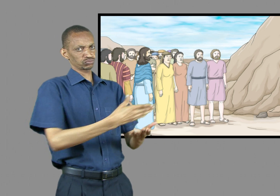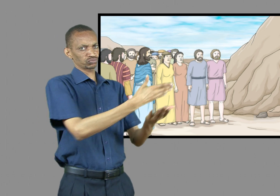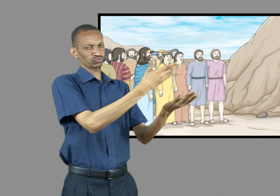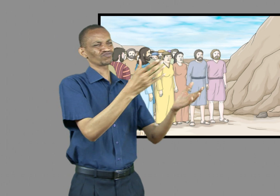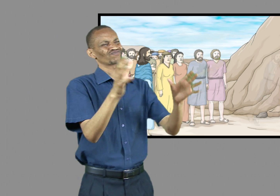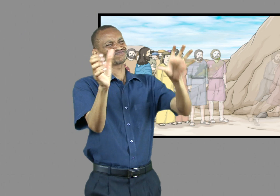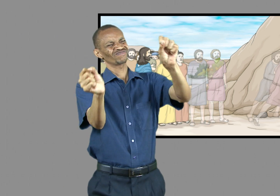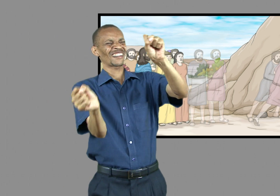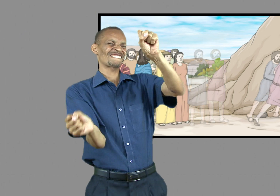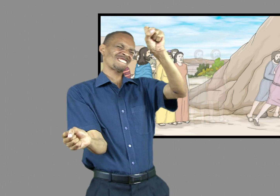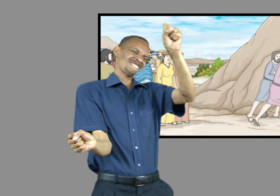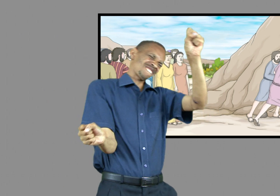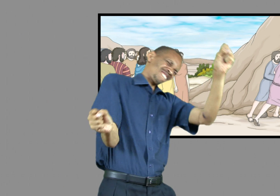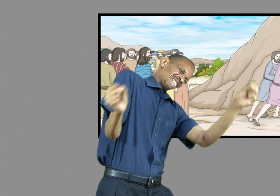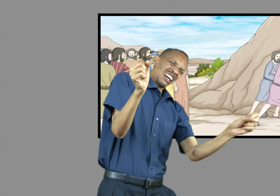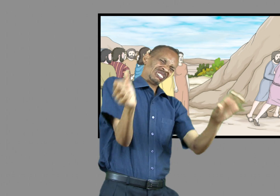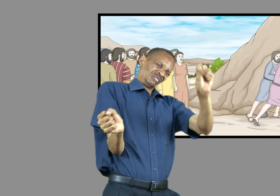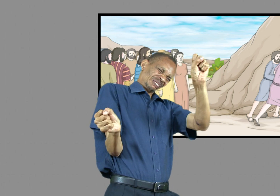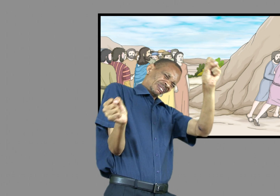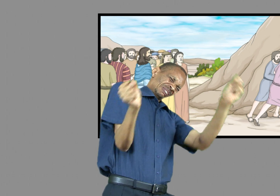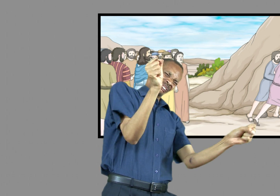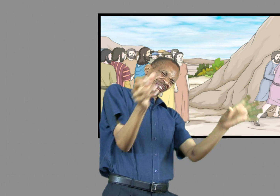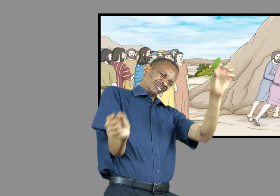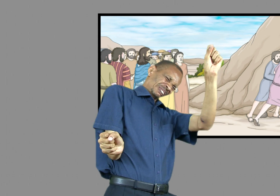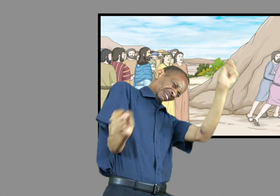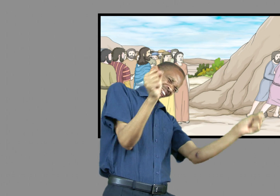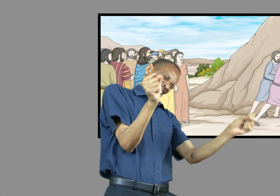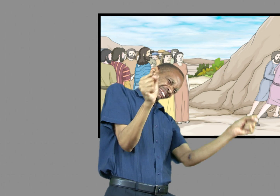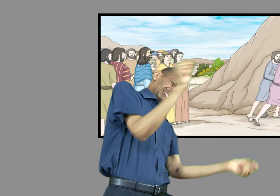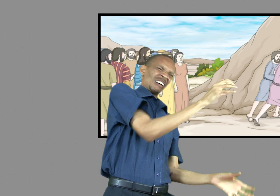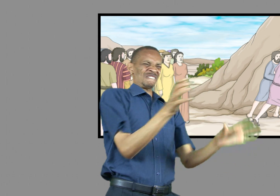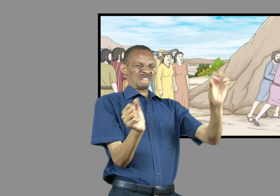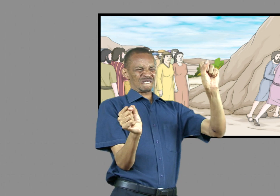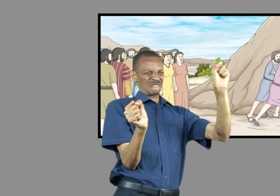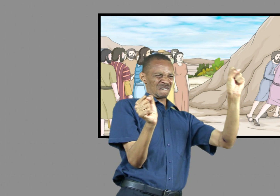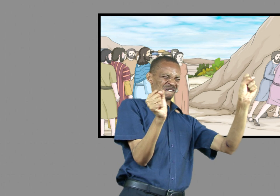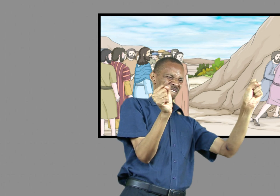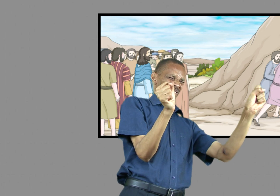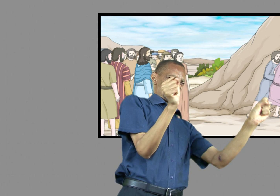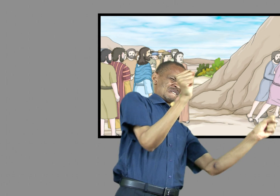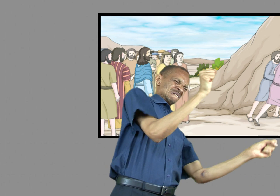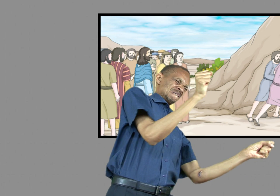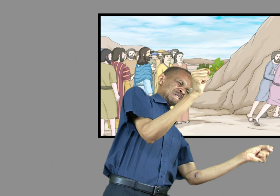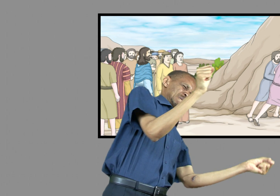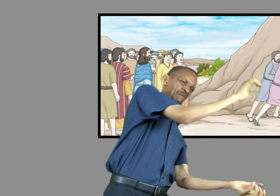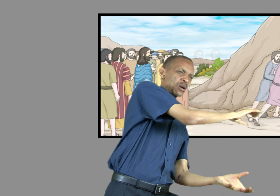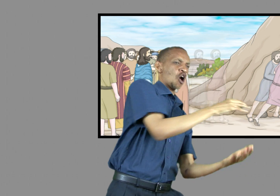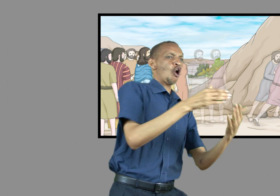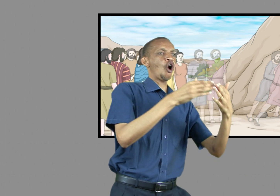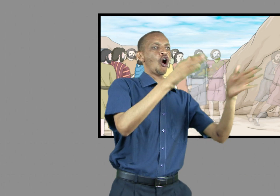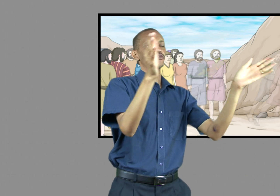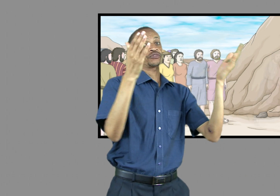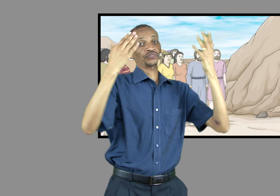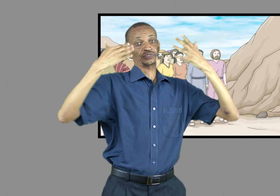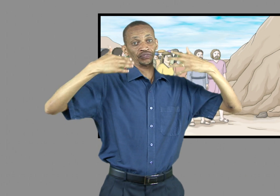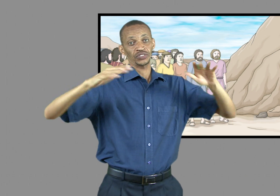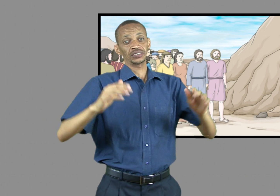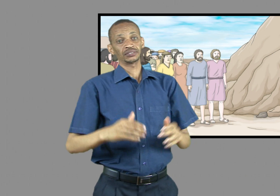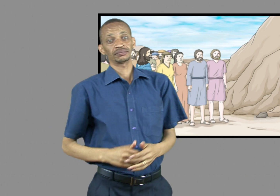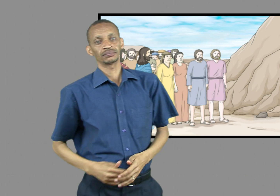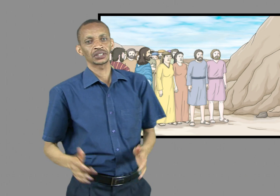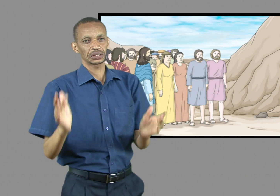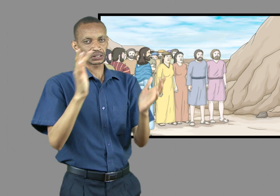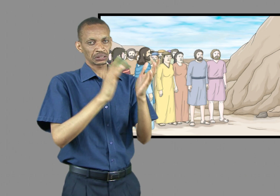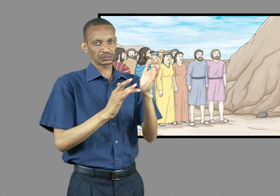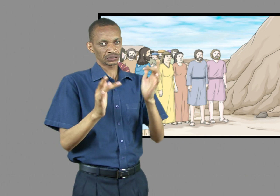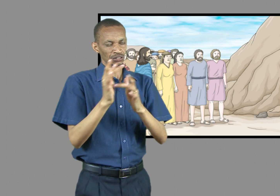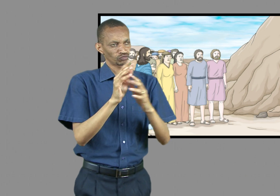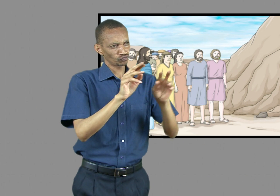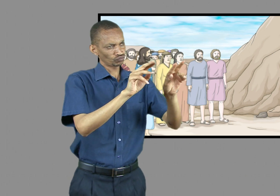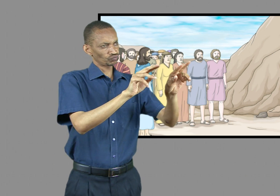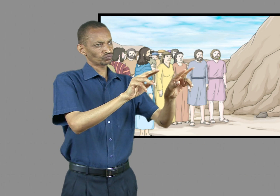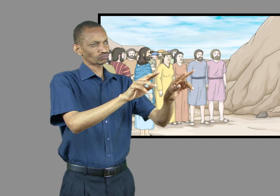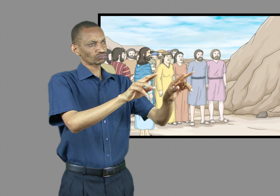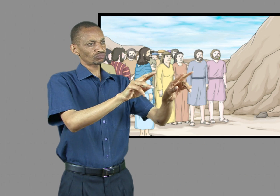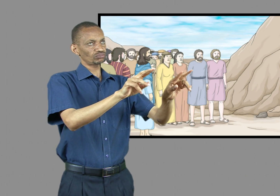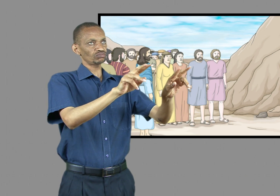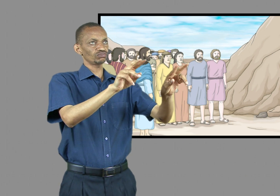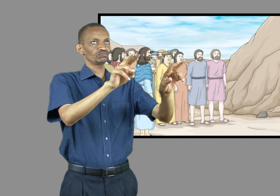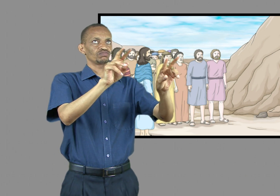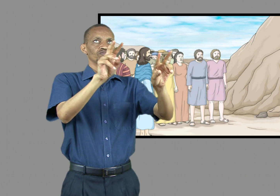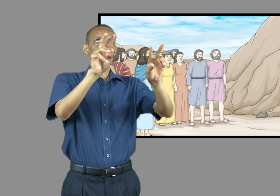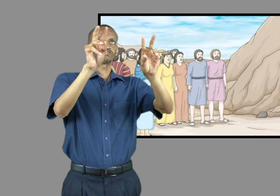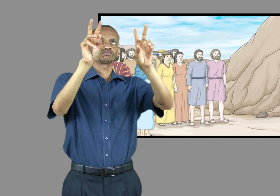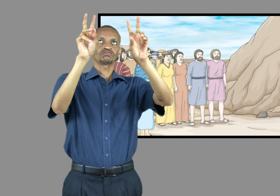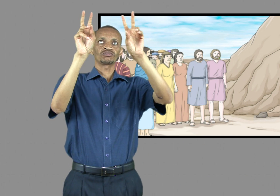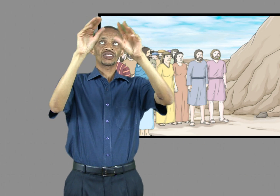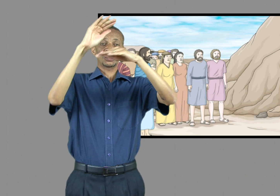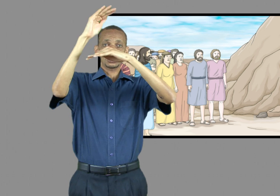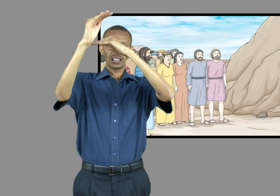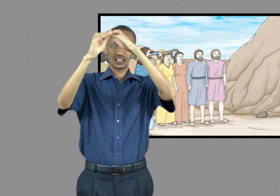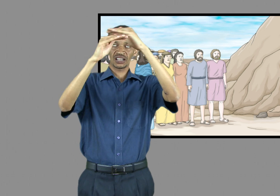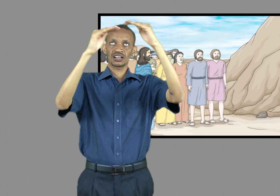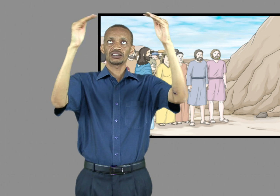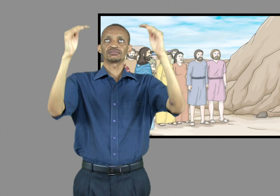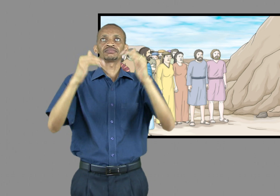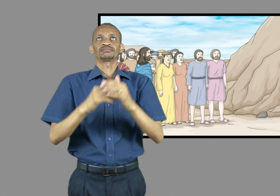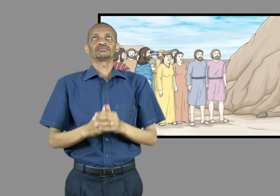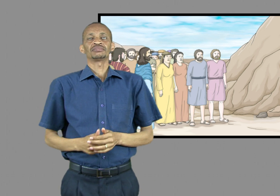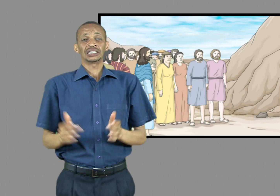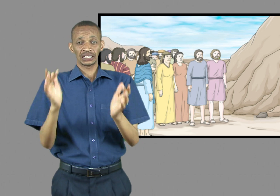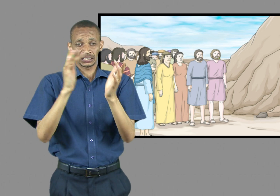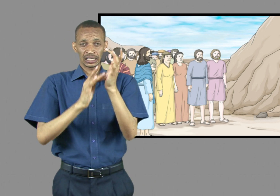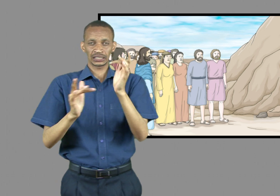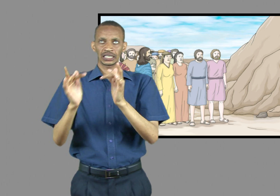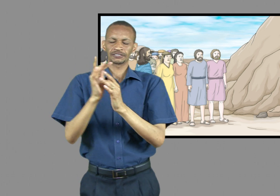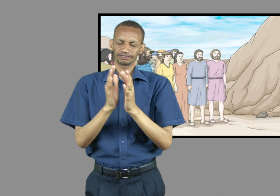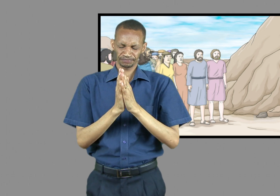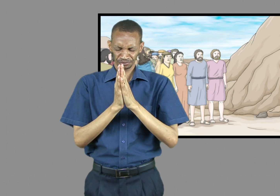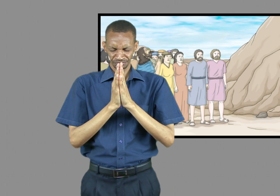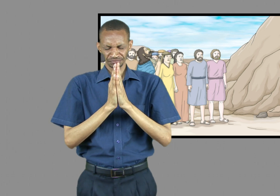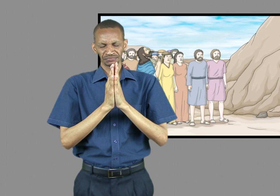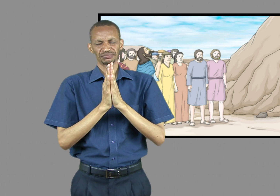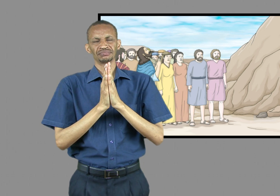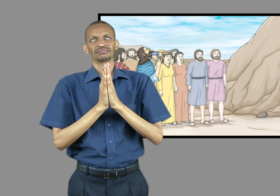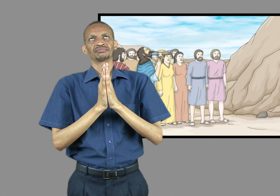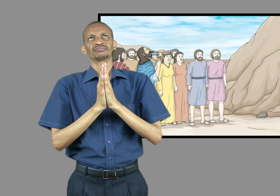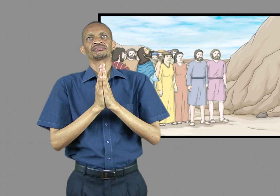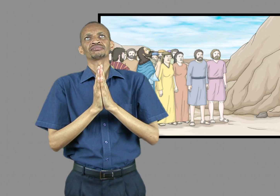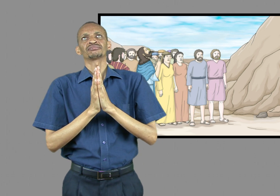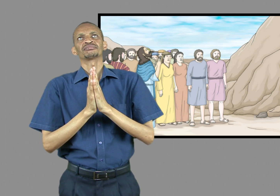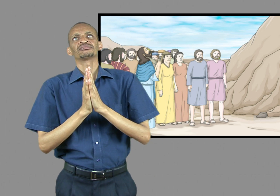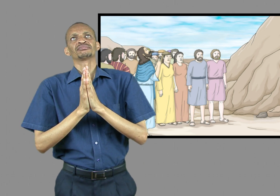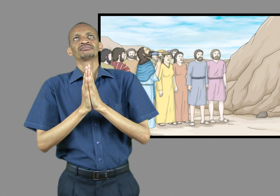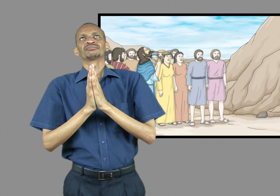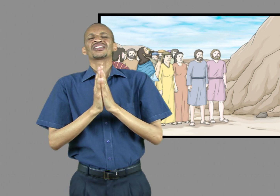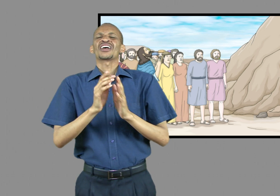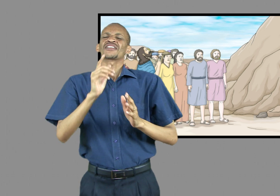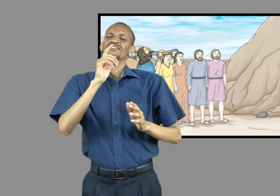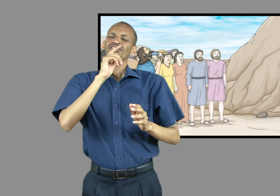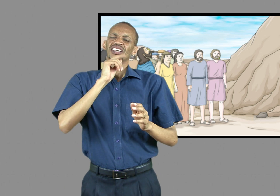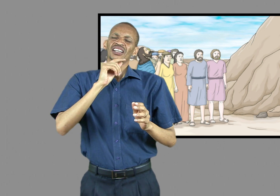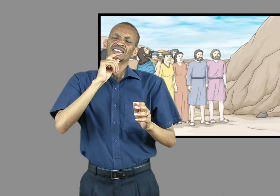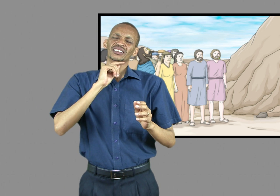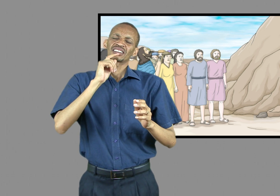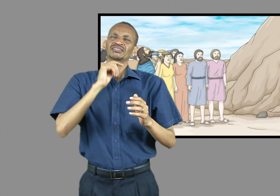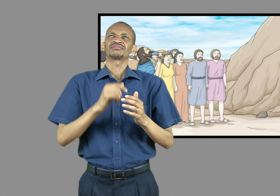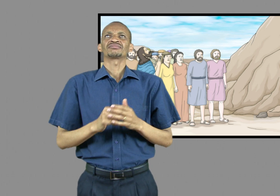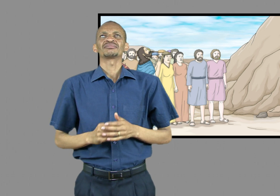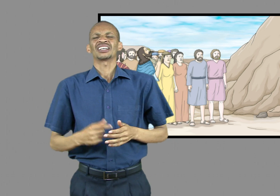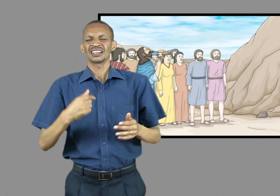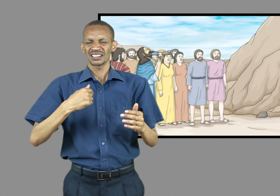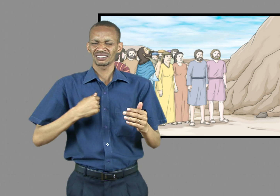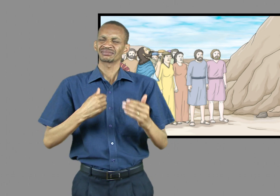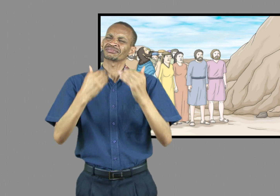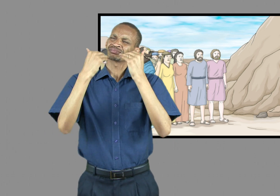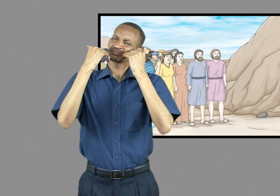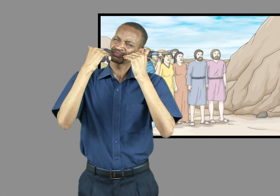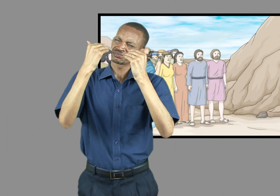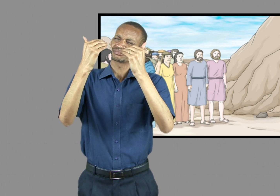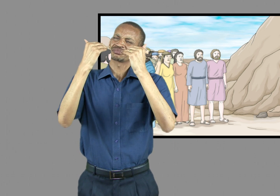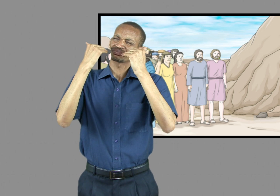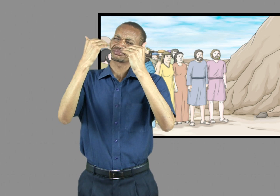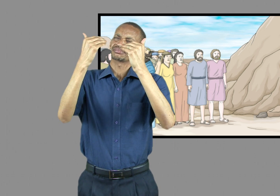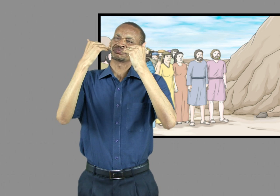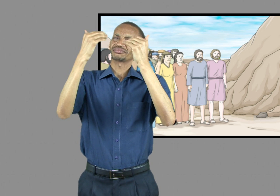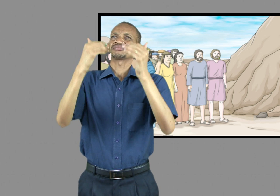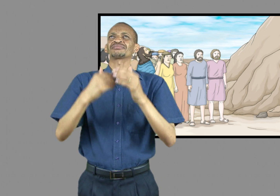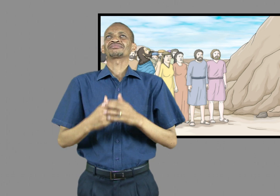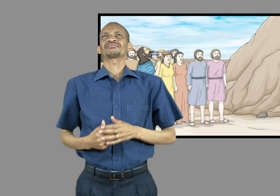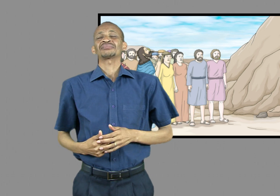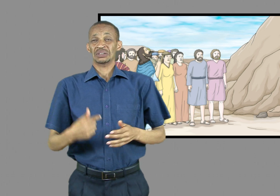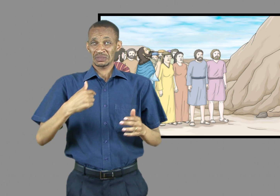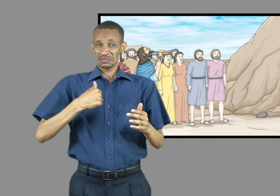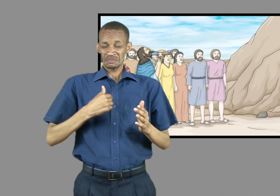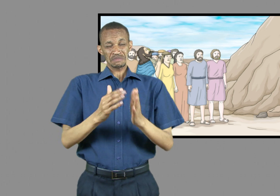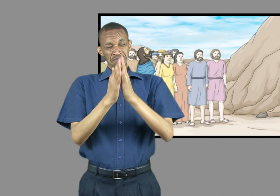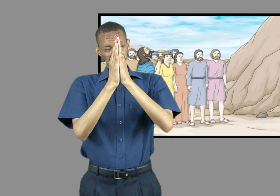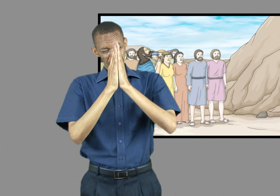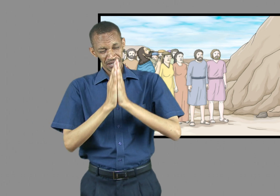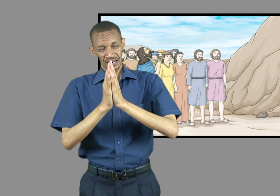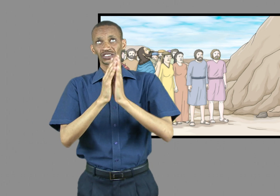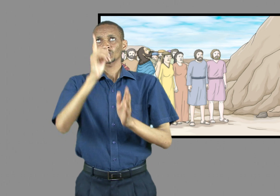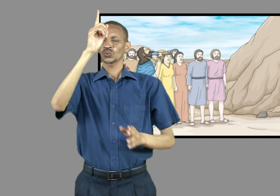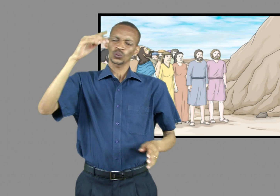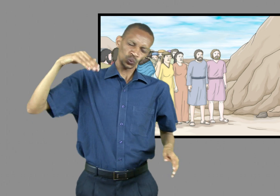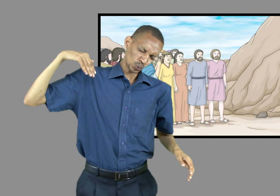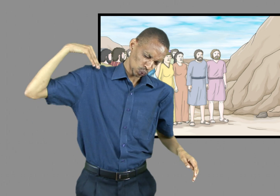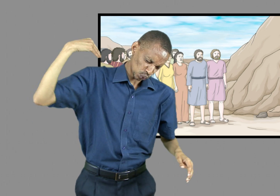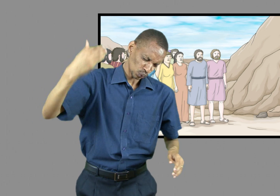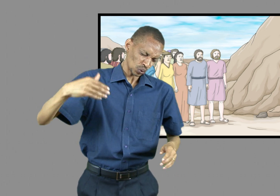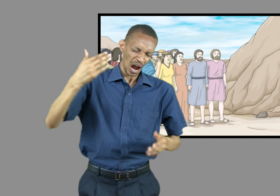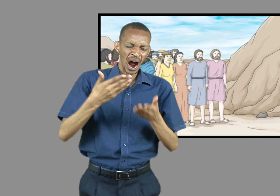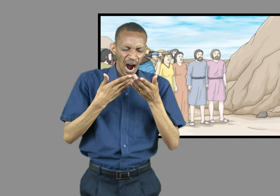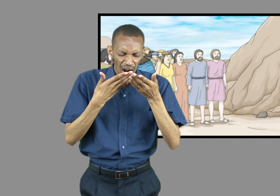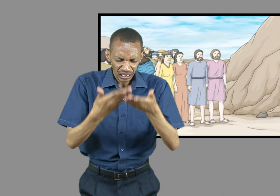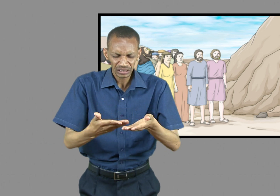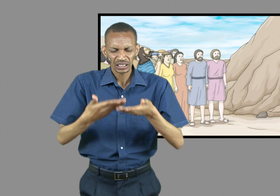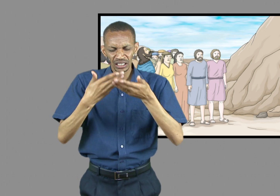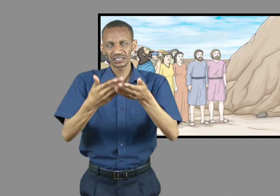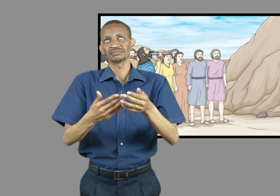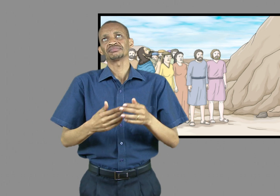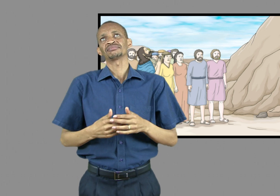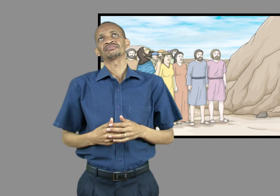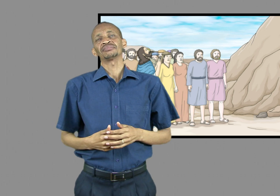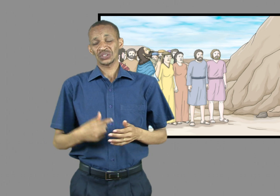Then Jesus lifted His eyes upward and said, “Father, I thank You that You have heard Me.